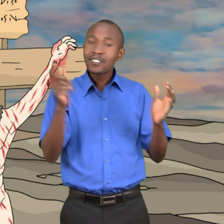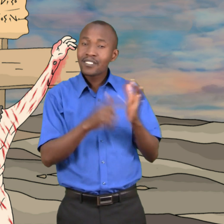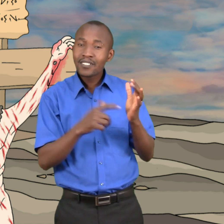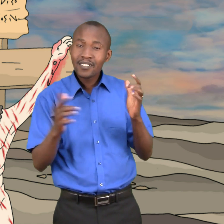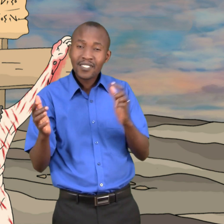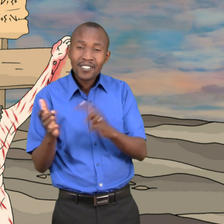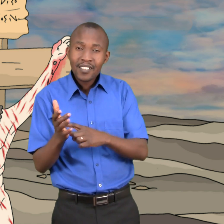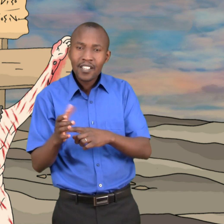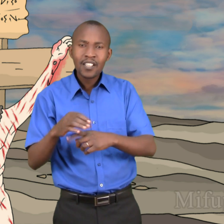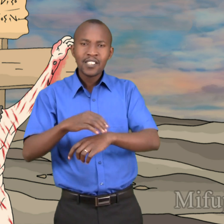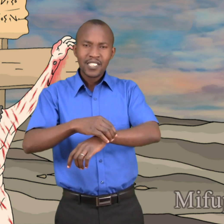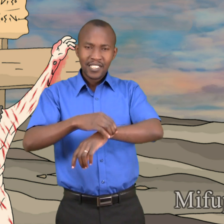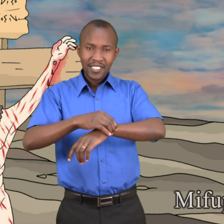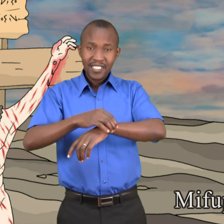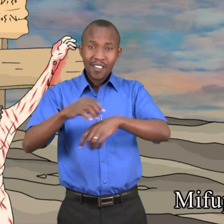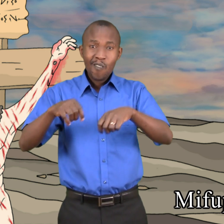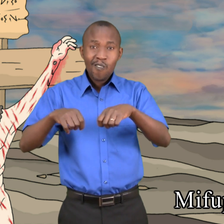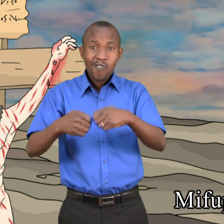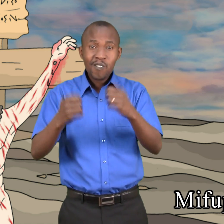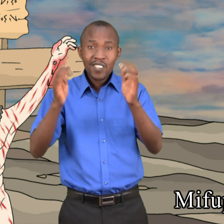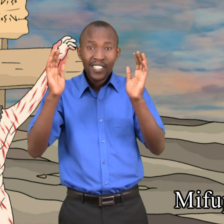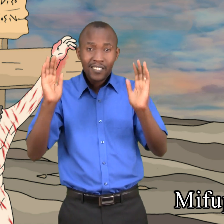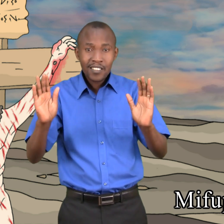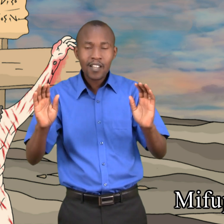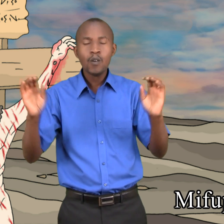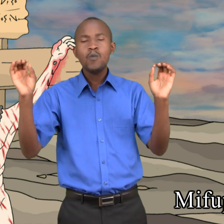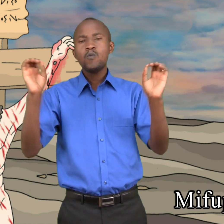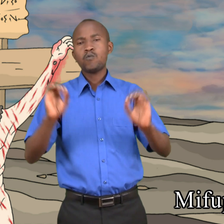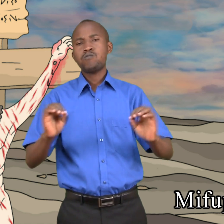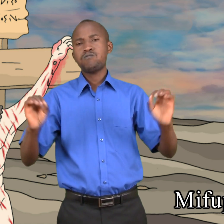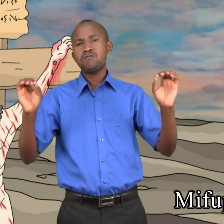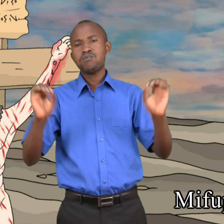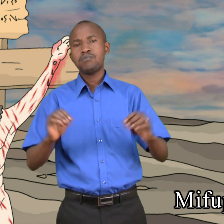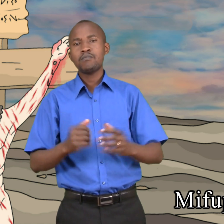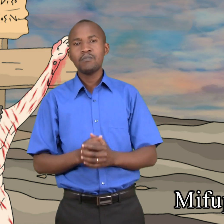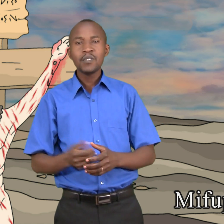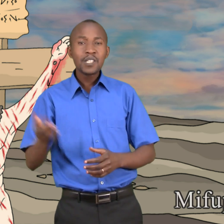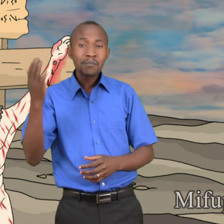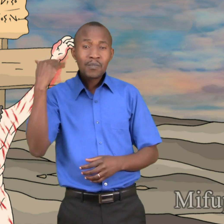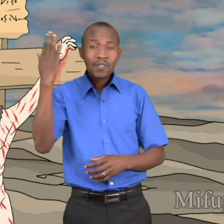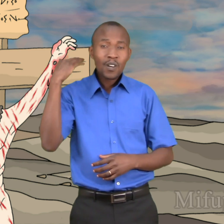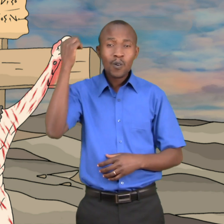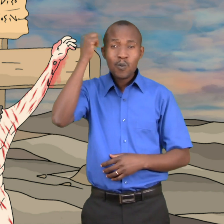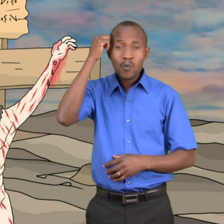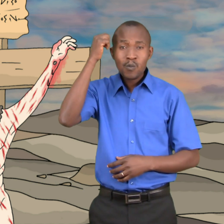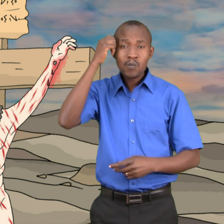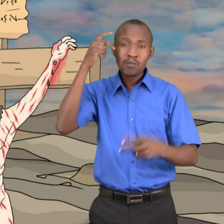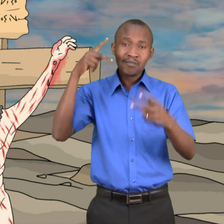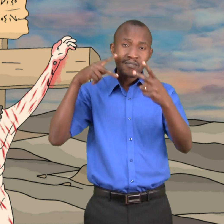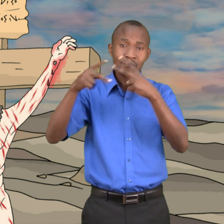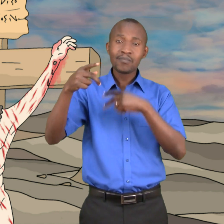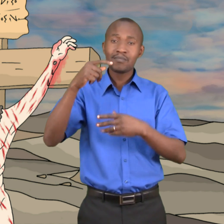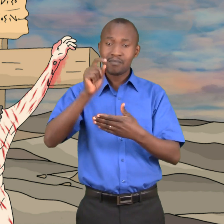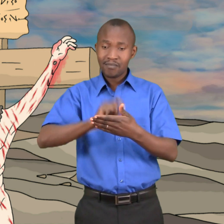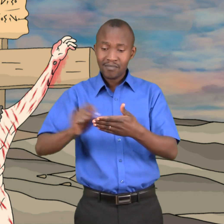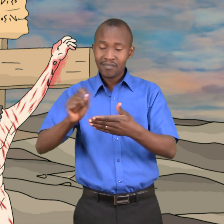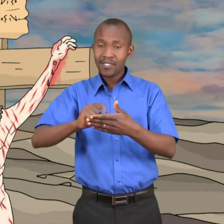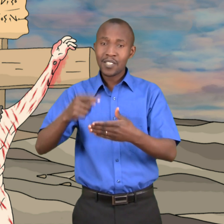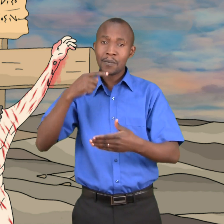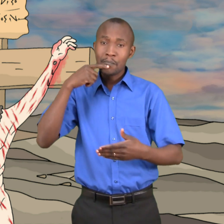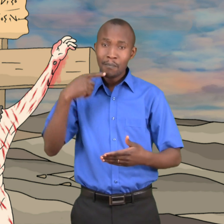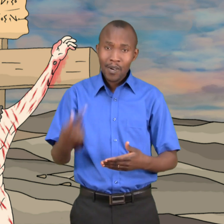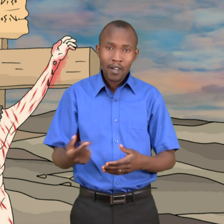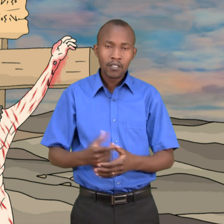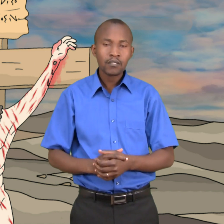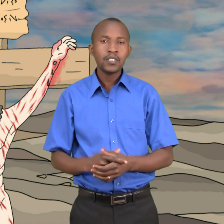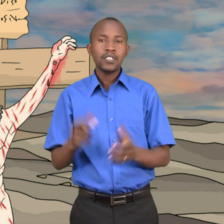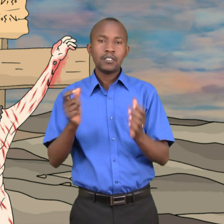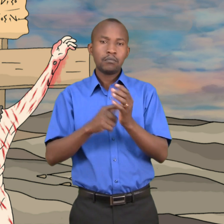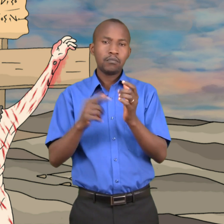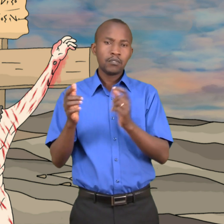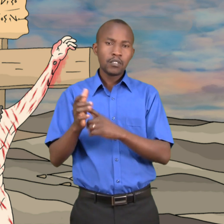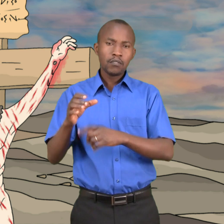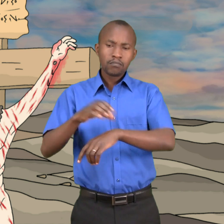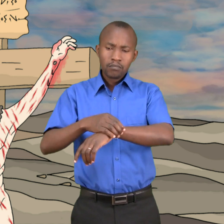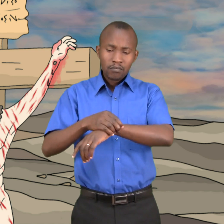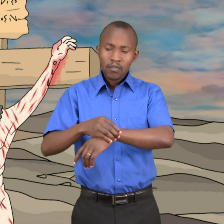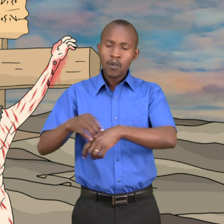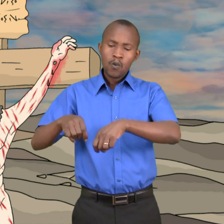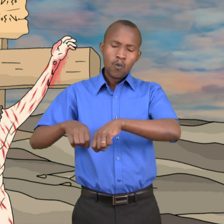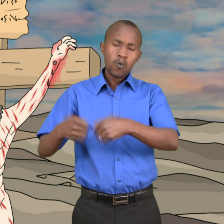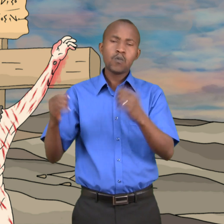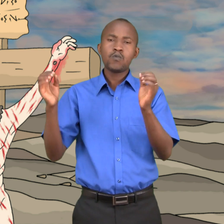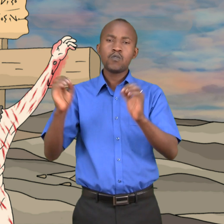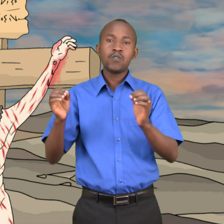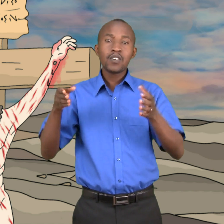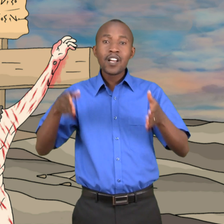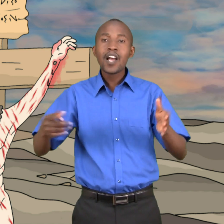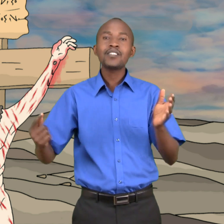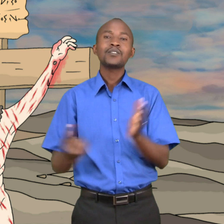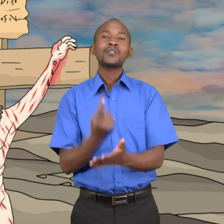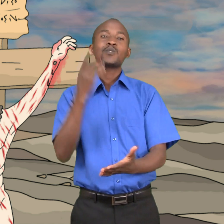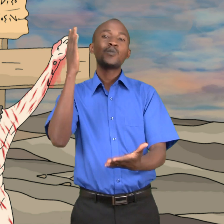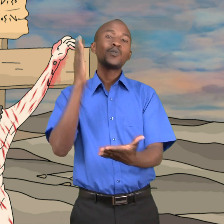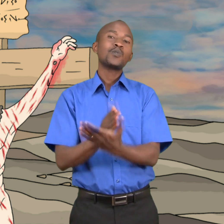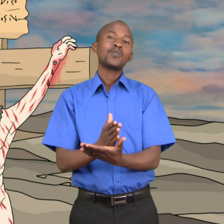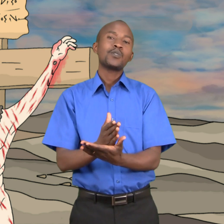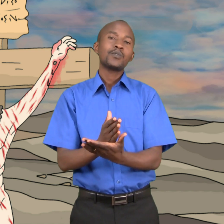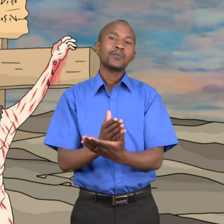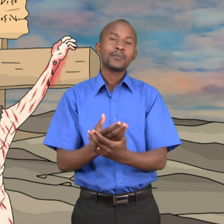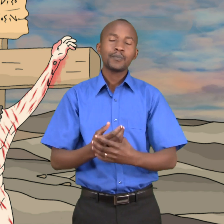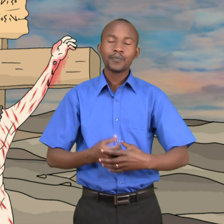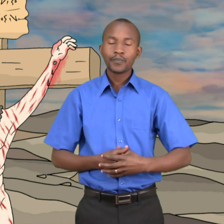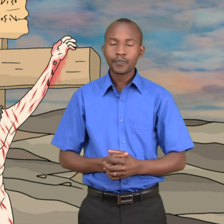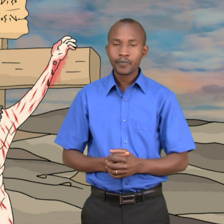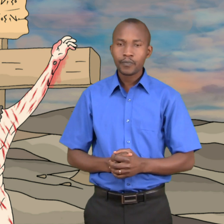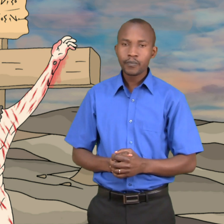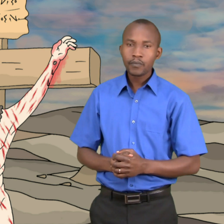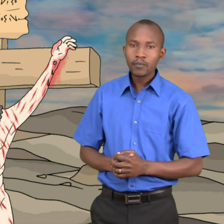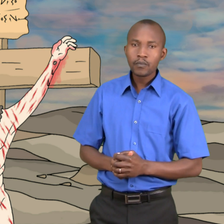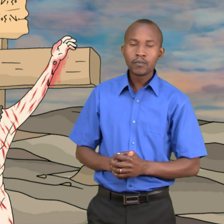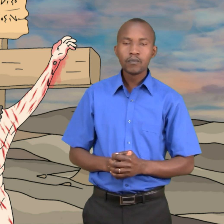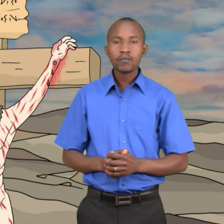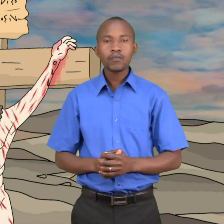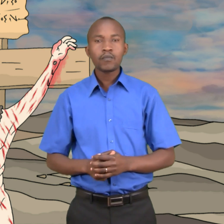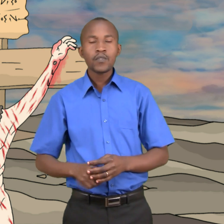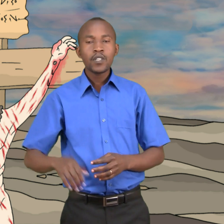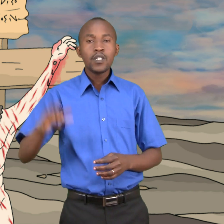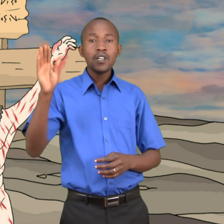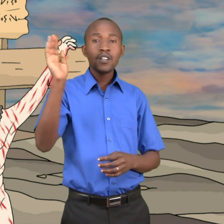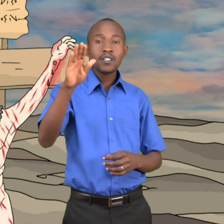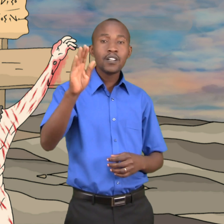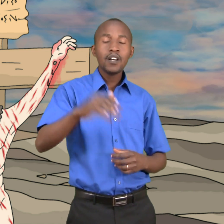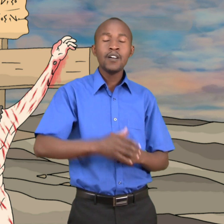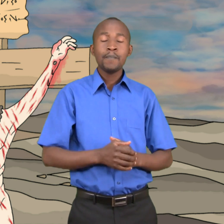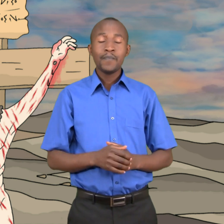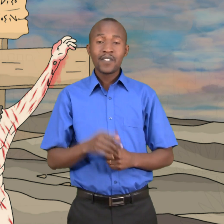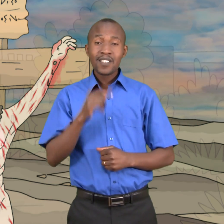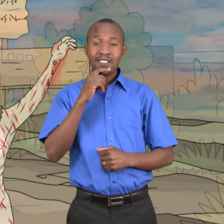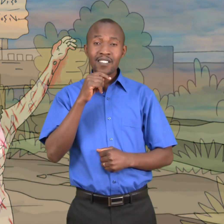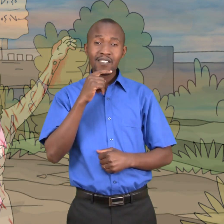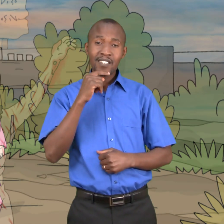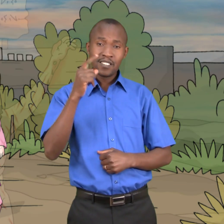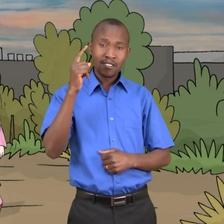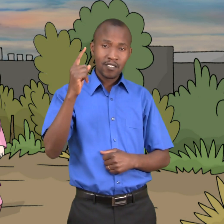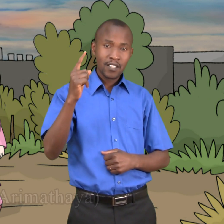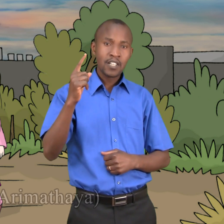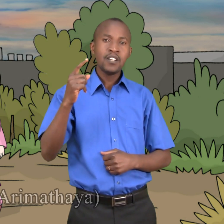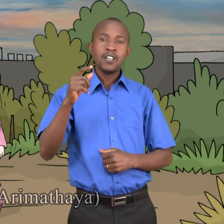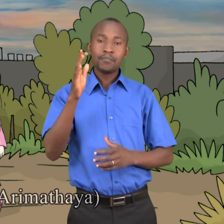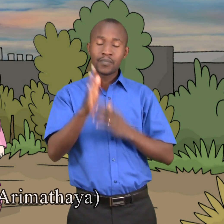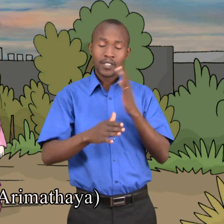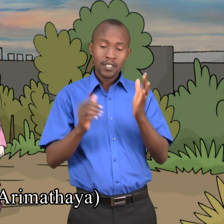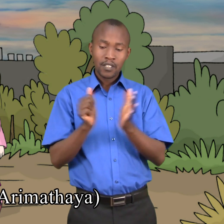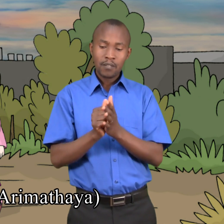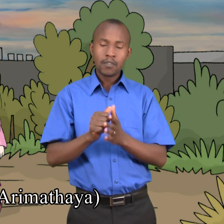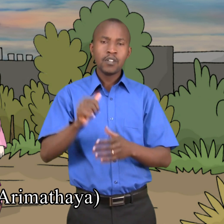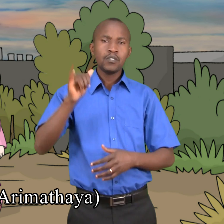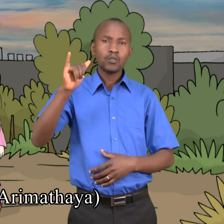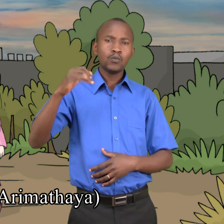Now these things happened so that the Scripture would be fulfilled: “Not one of His bones will be broken.” And, as another Scripture says: “They will look on the One they have pierced.”